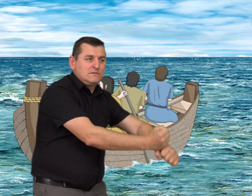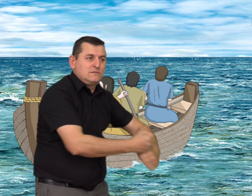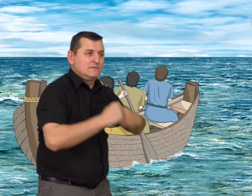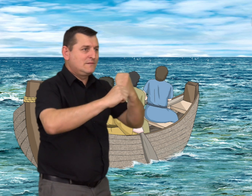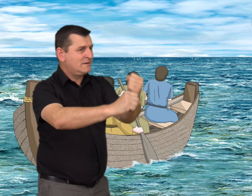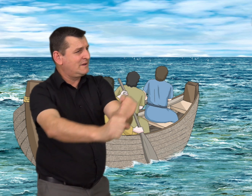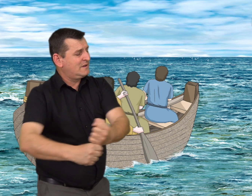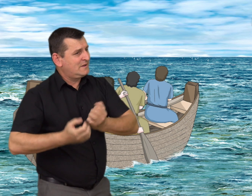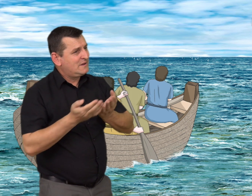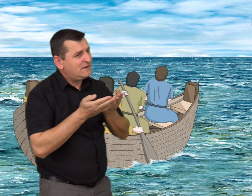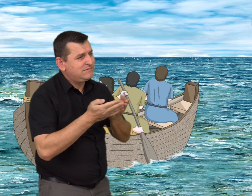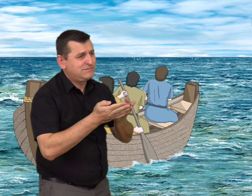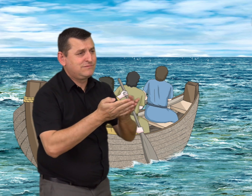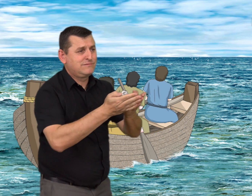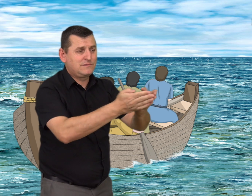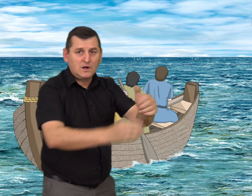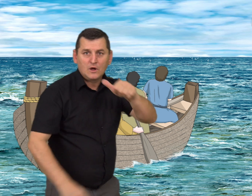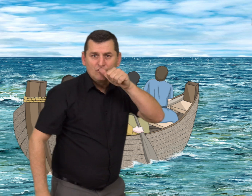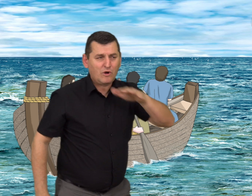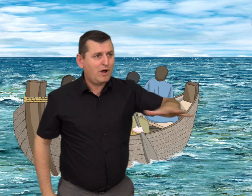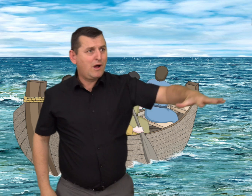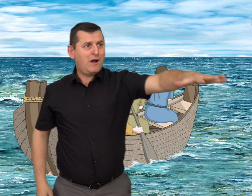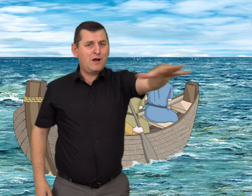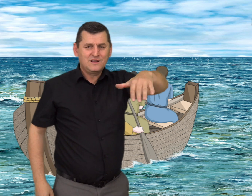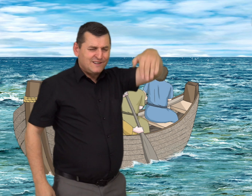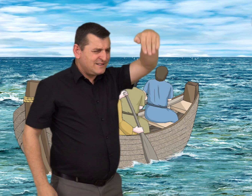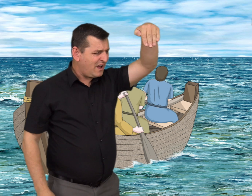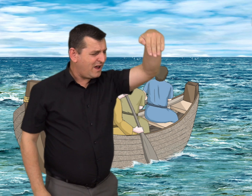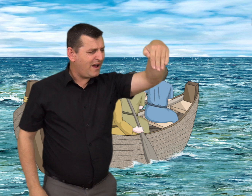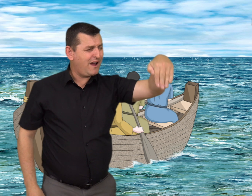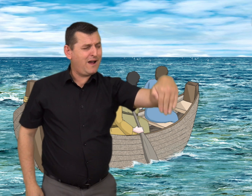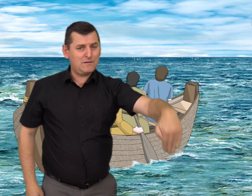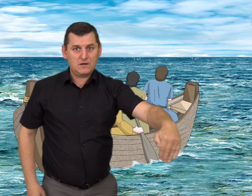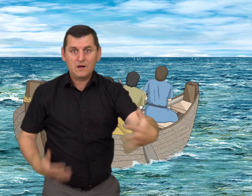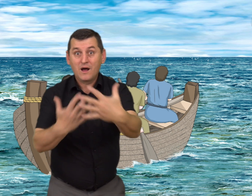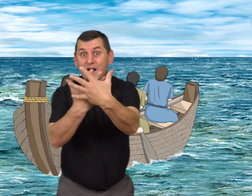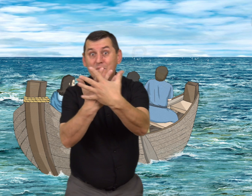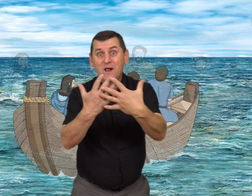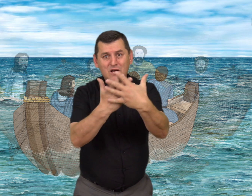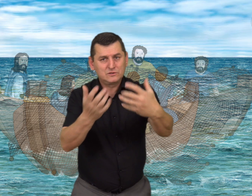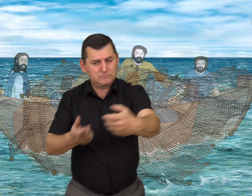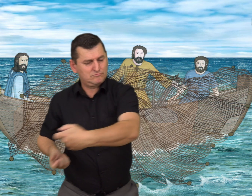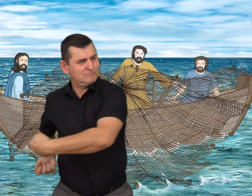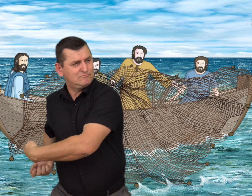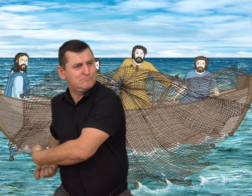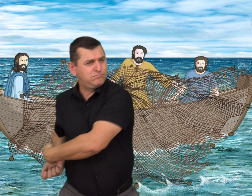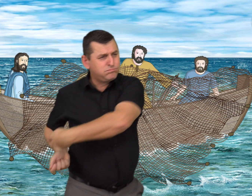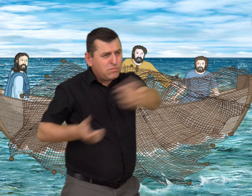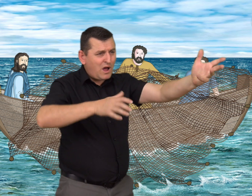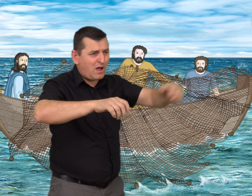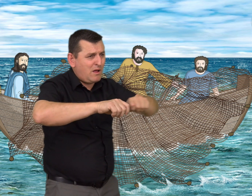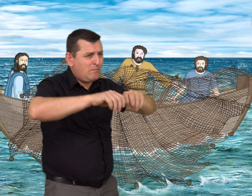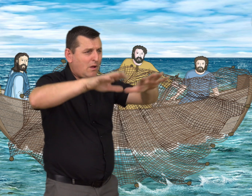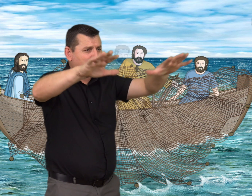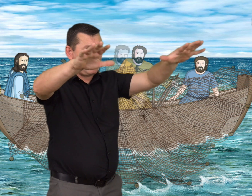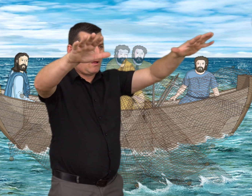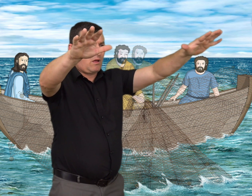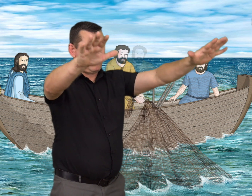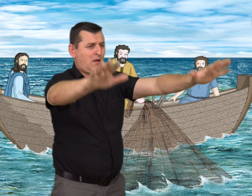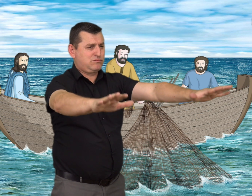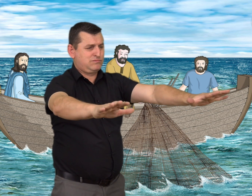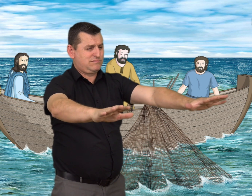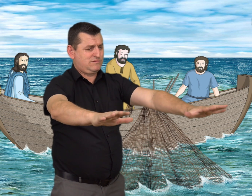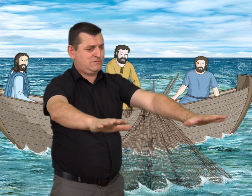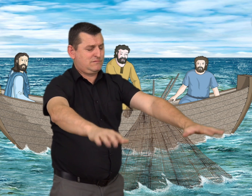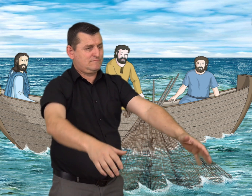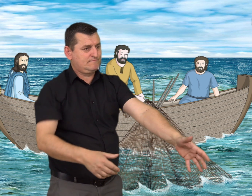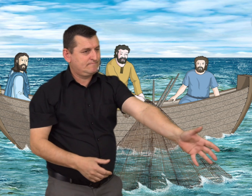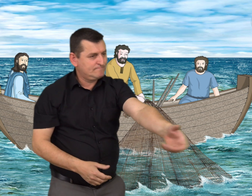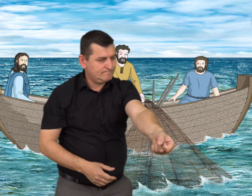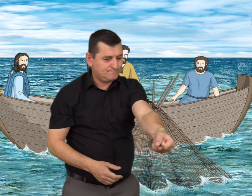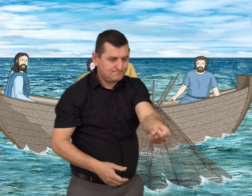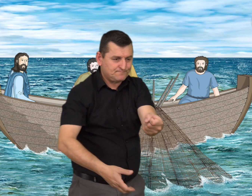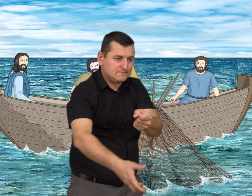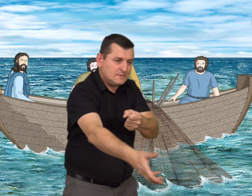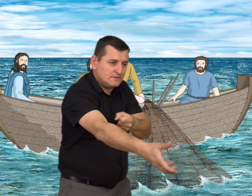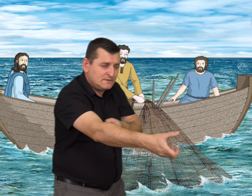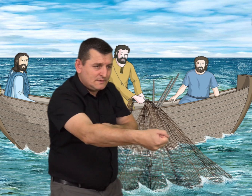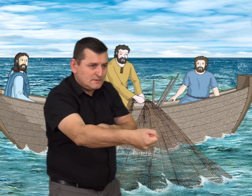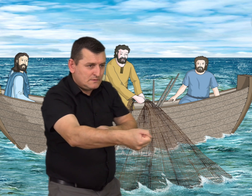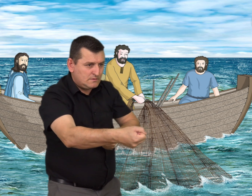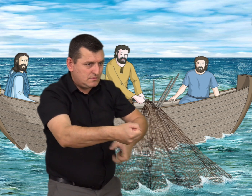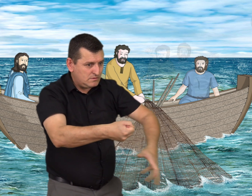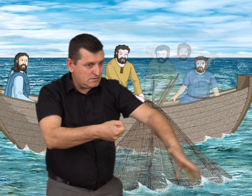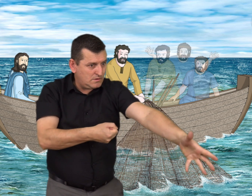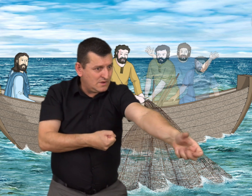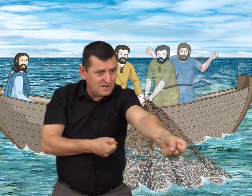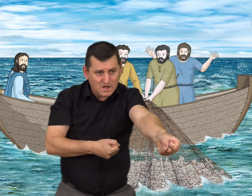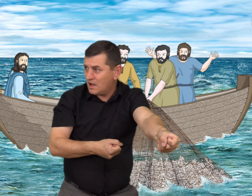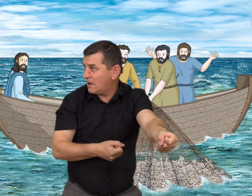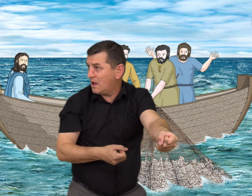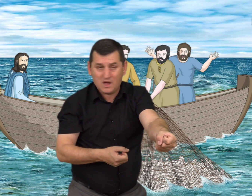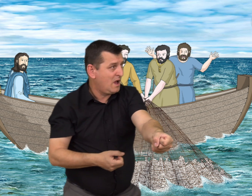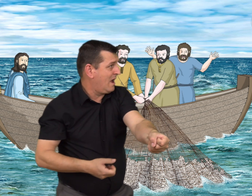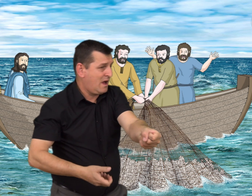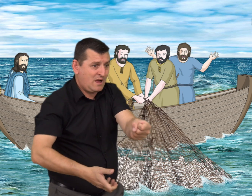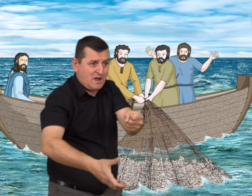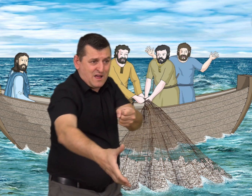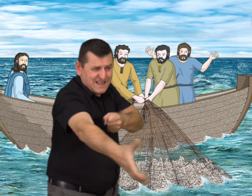But because You say so, I will let down the nets.”